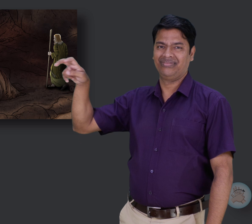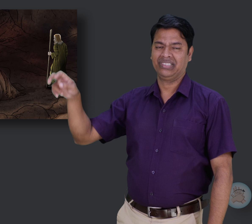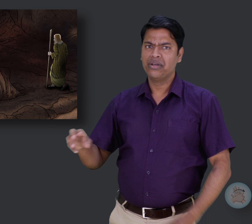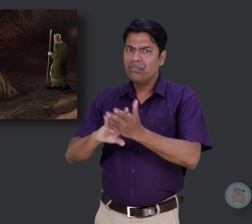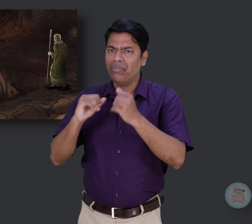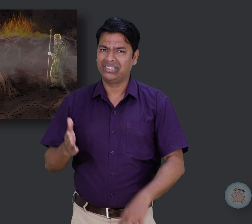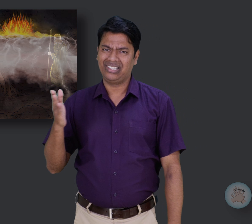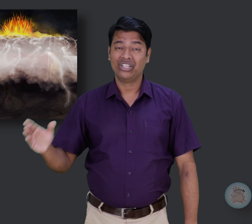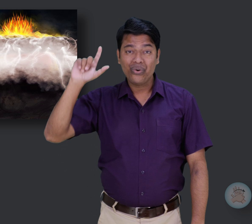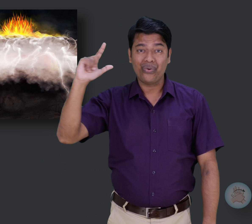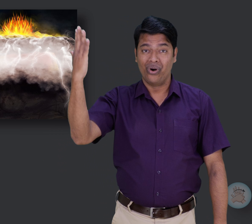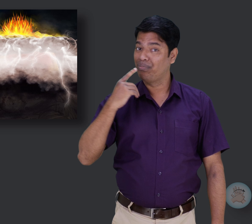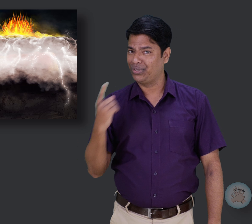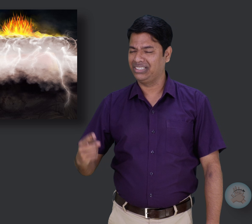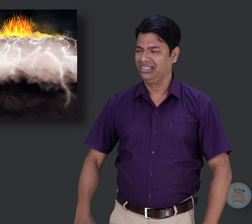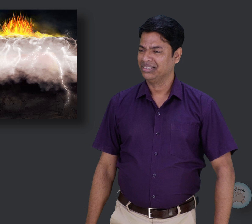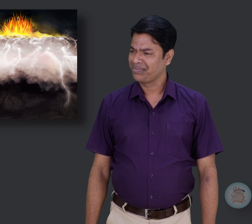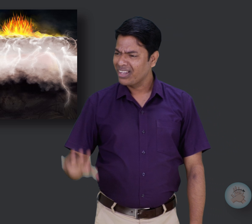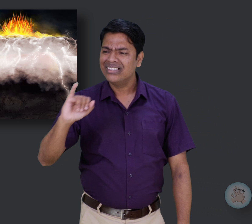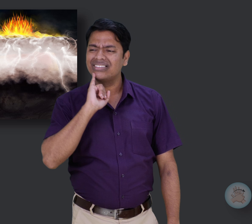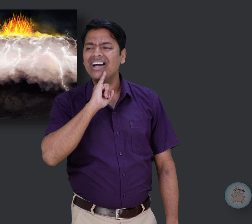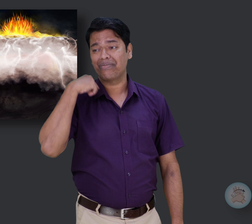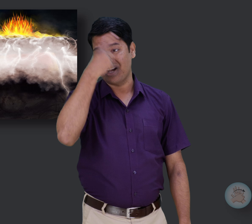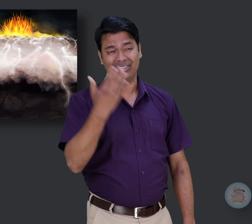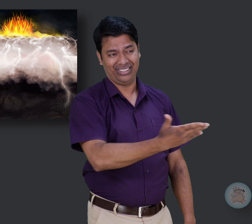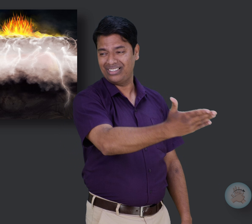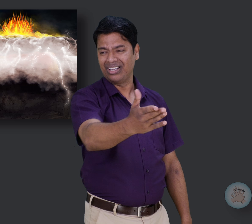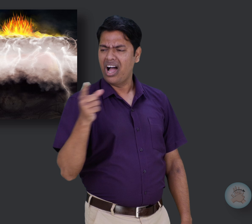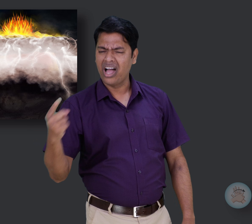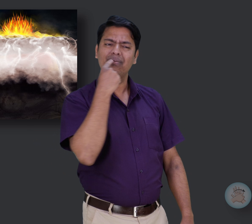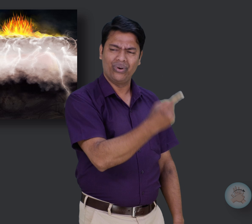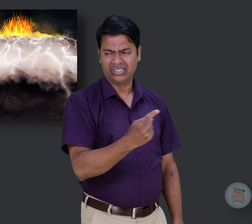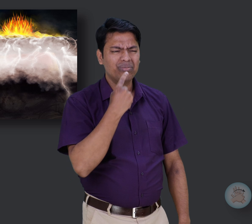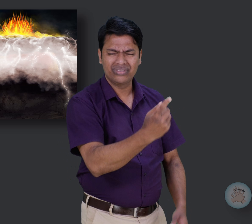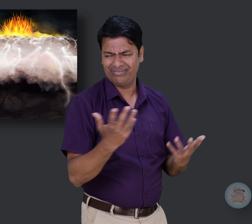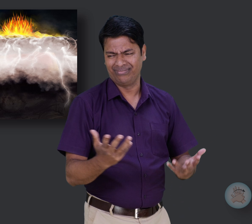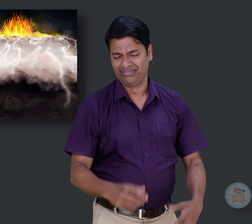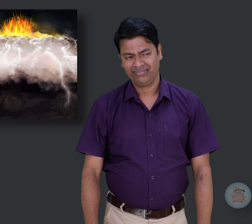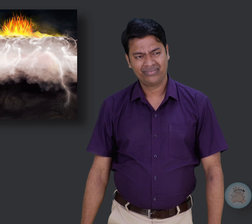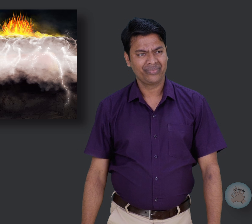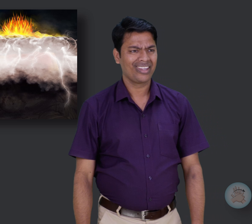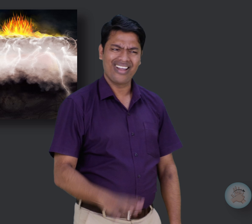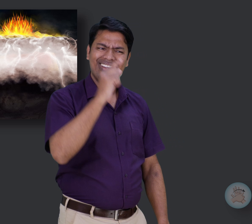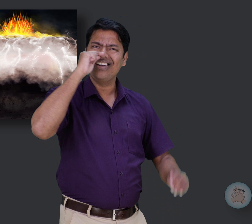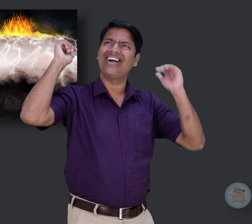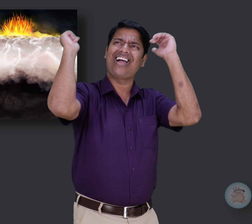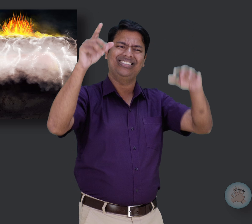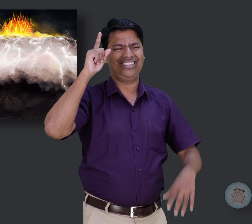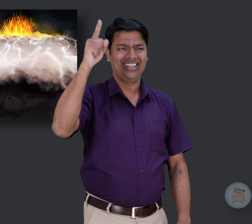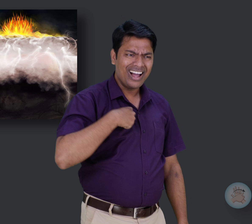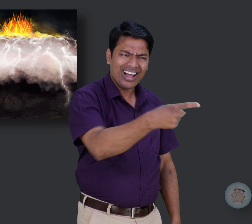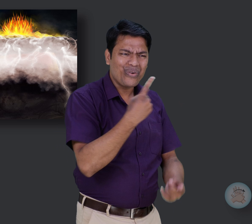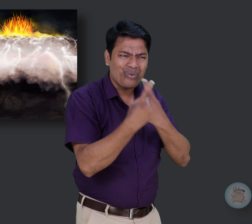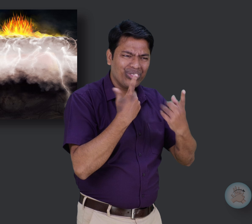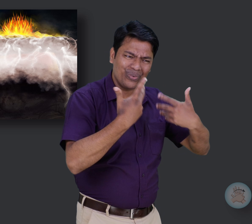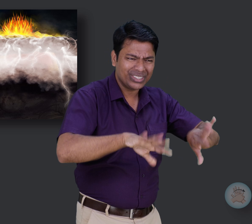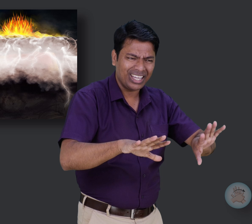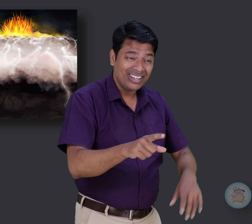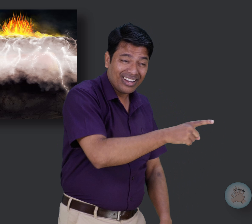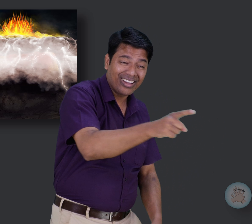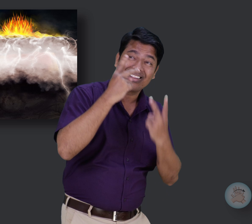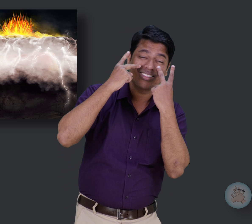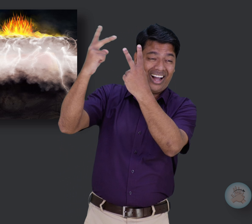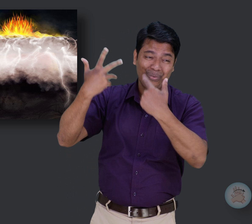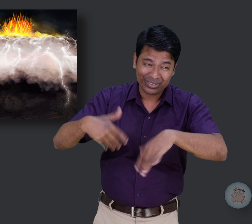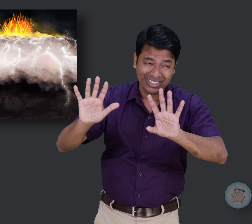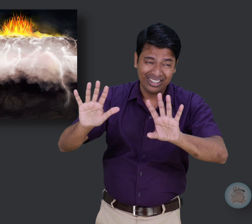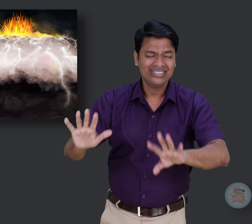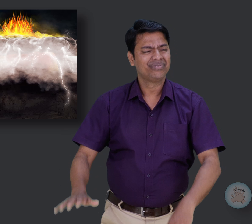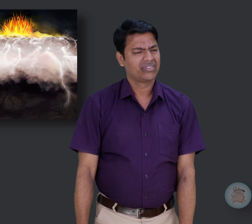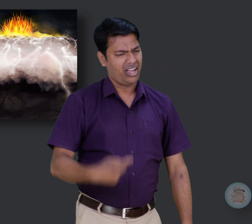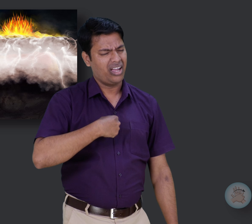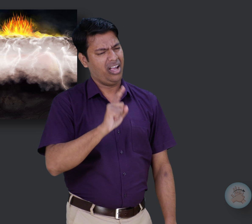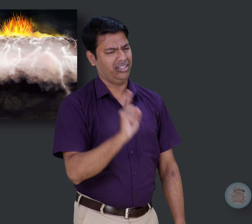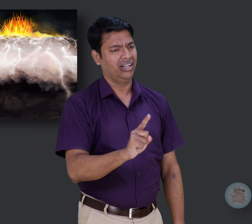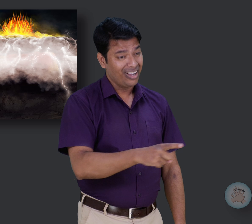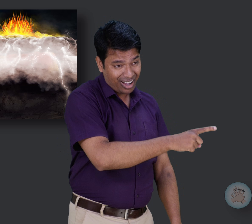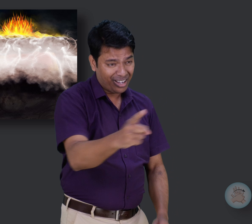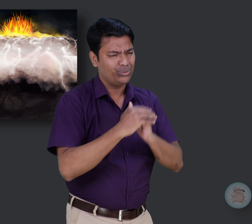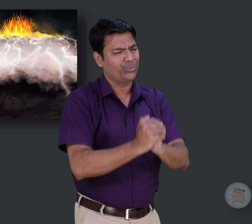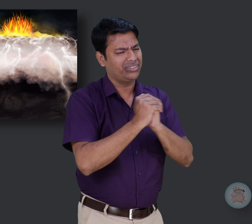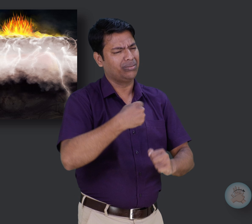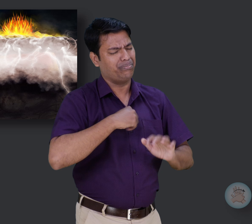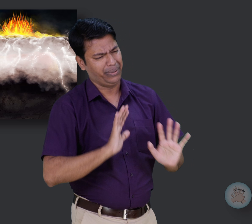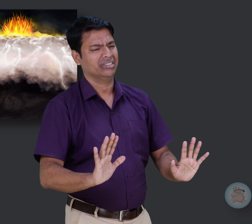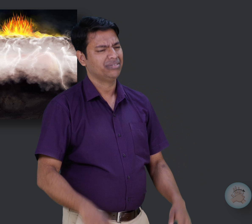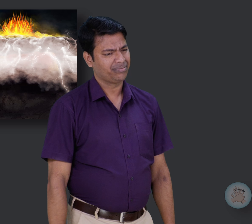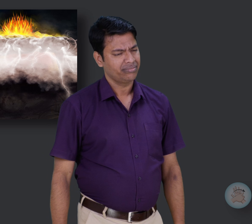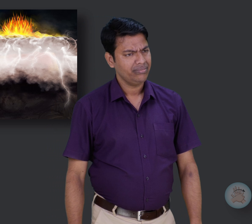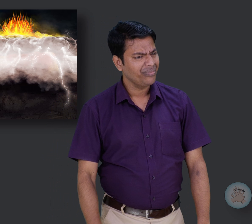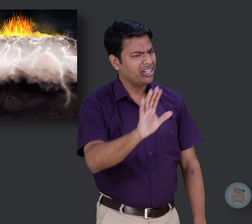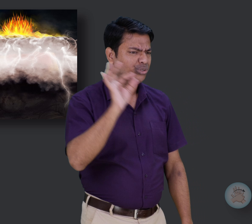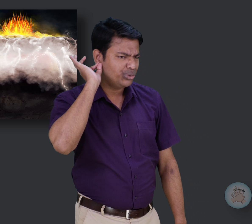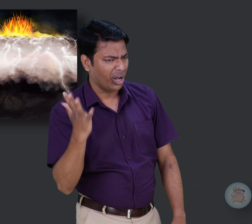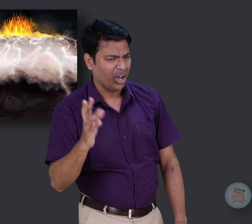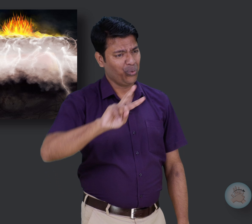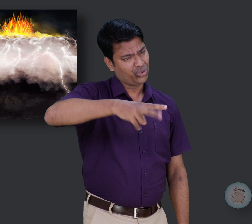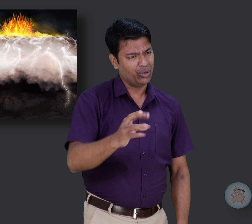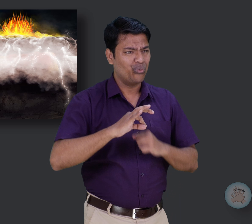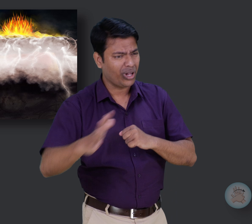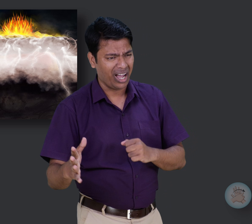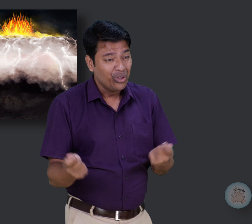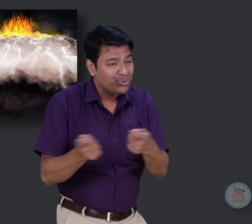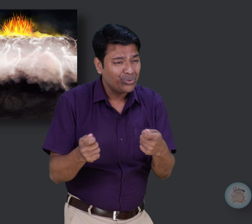Then the LORD said to Moses, “This is what you are to tell the Israelites: ‘You have seen for yourselves that I have spoken to you from heaven.